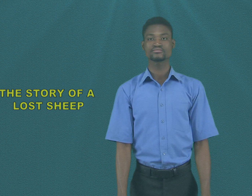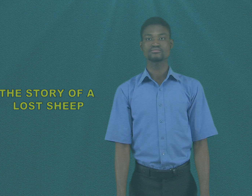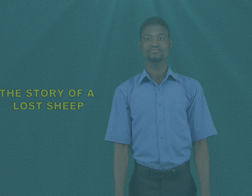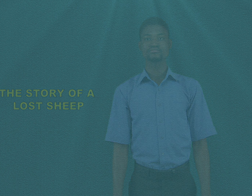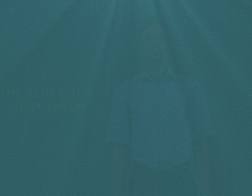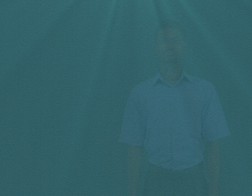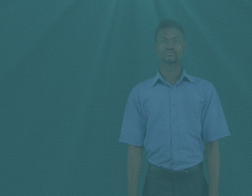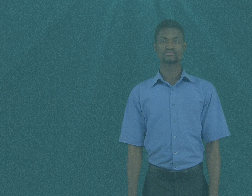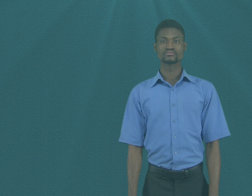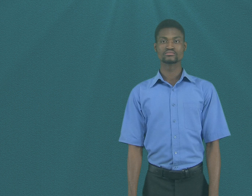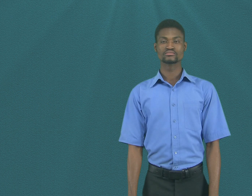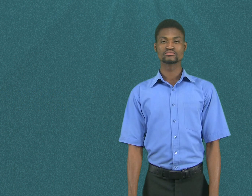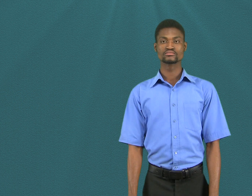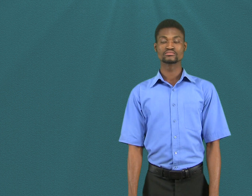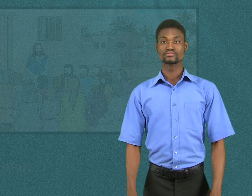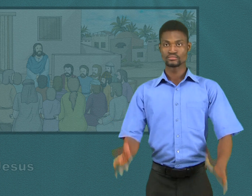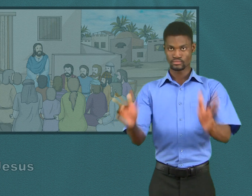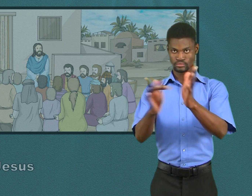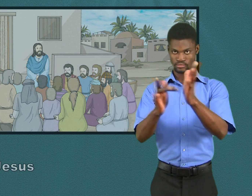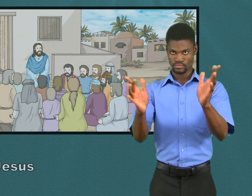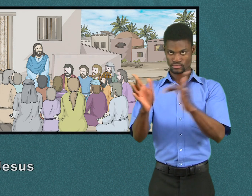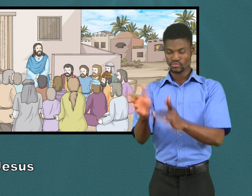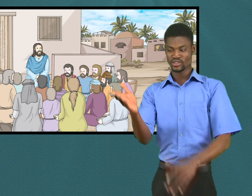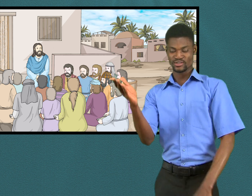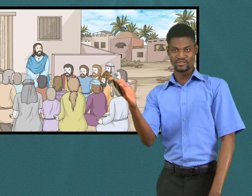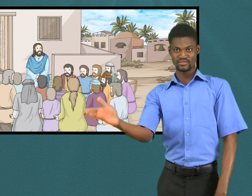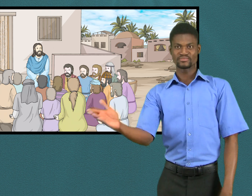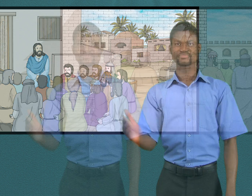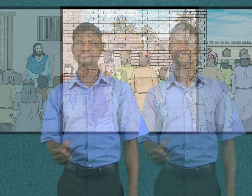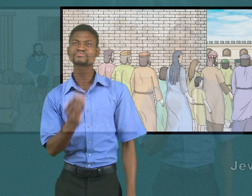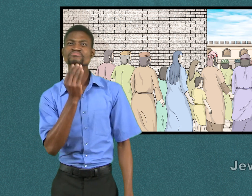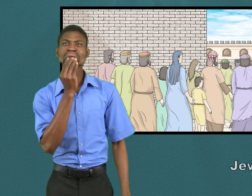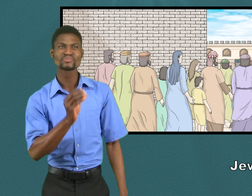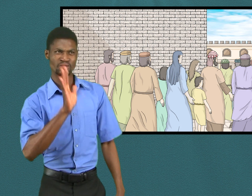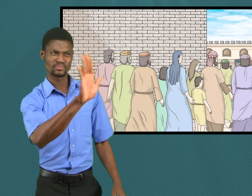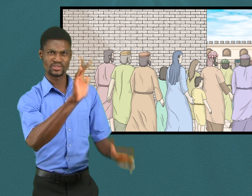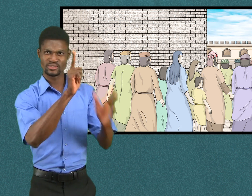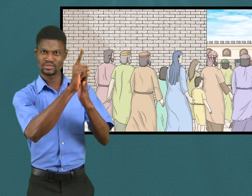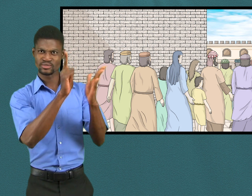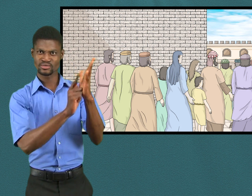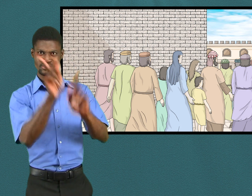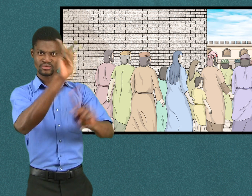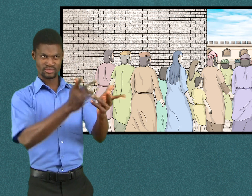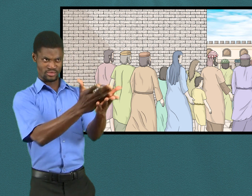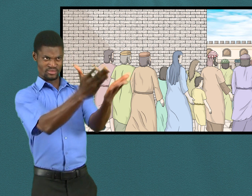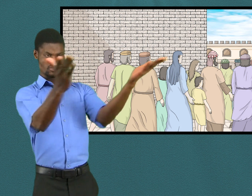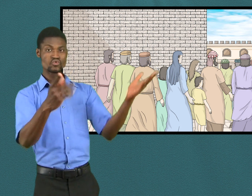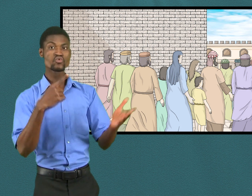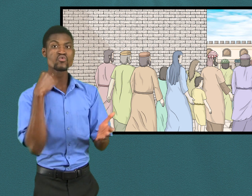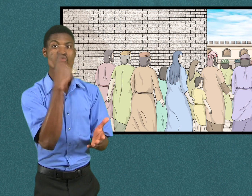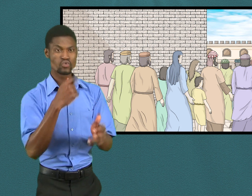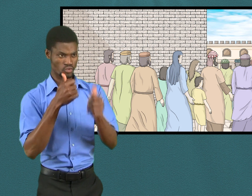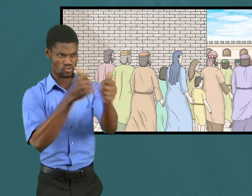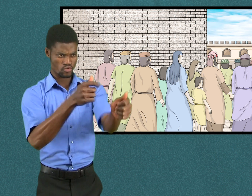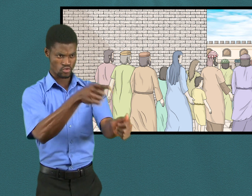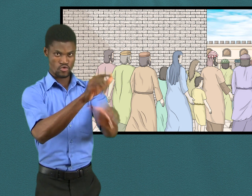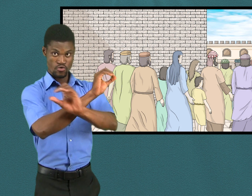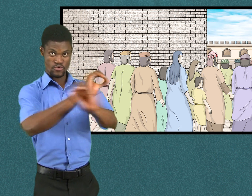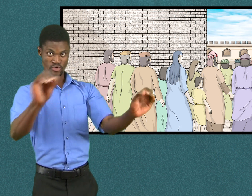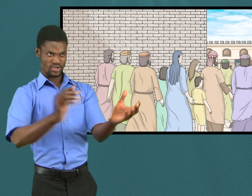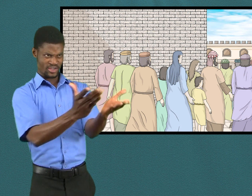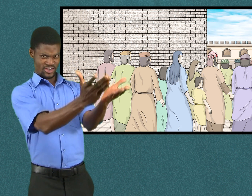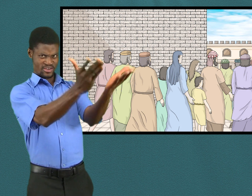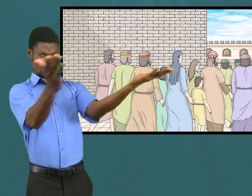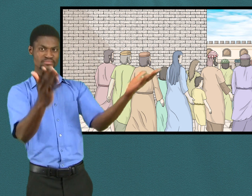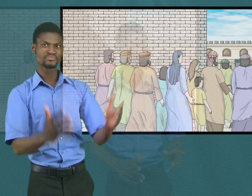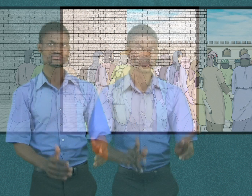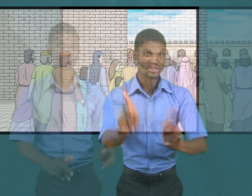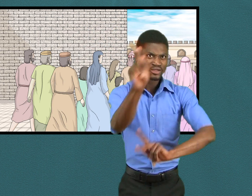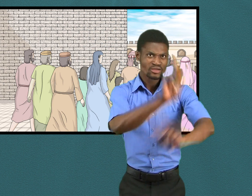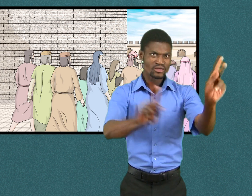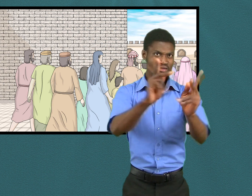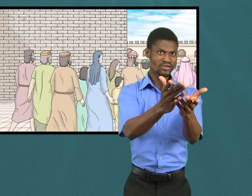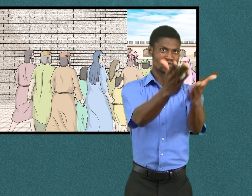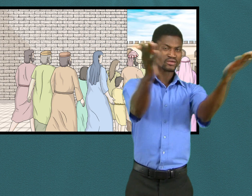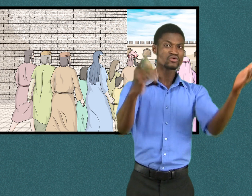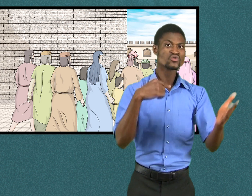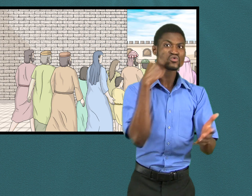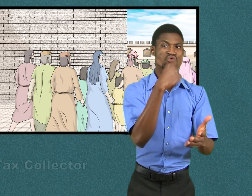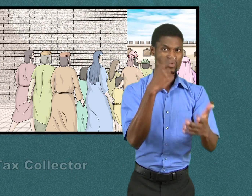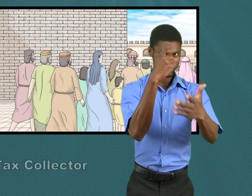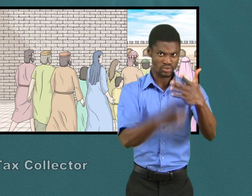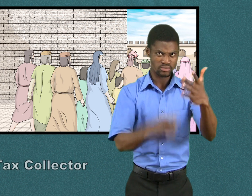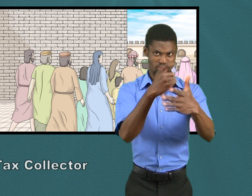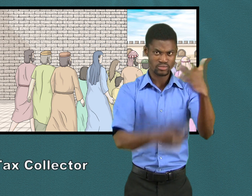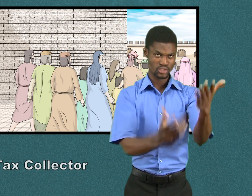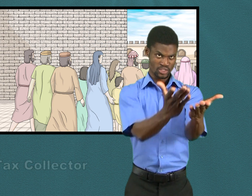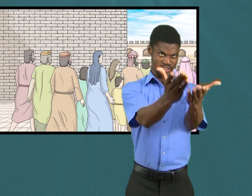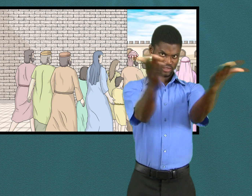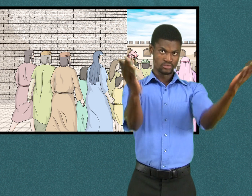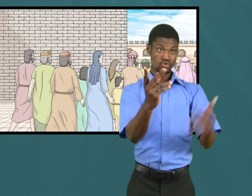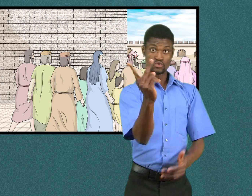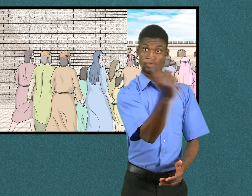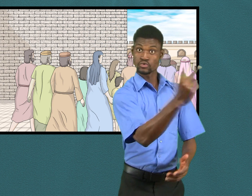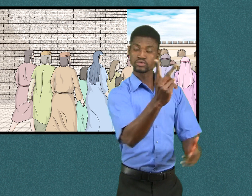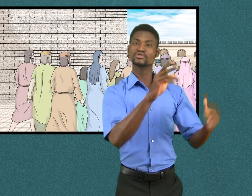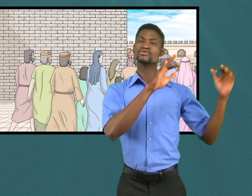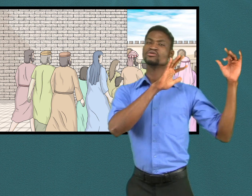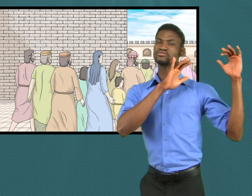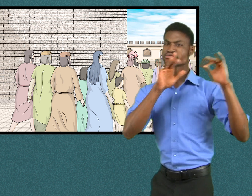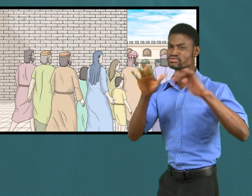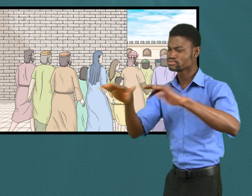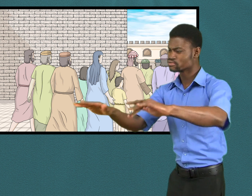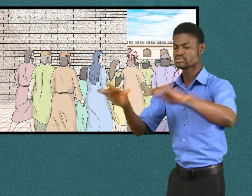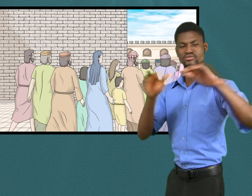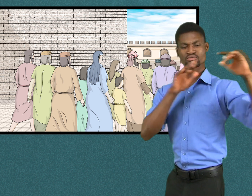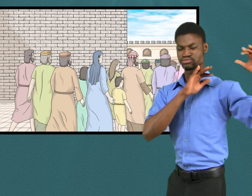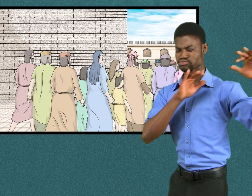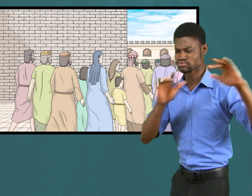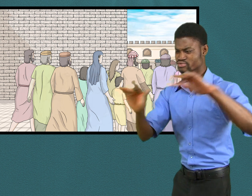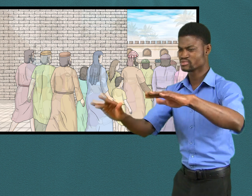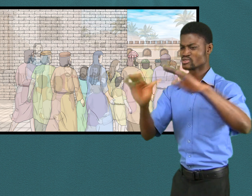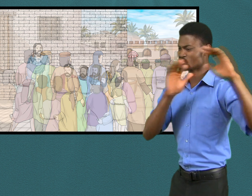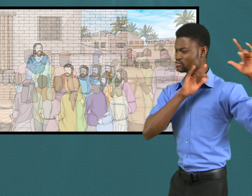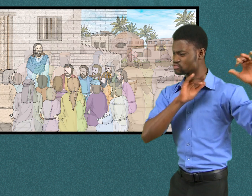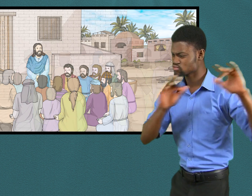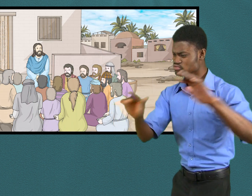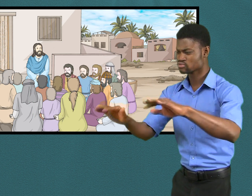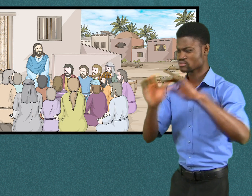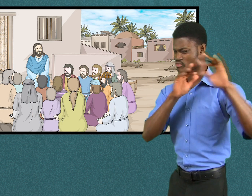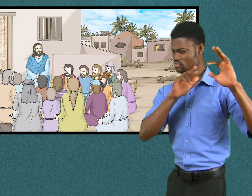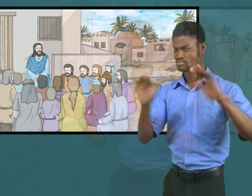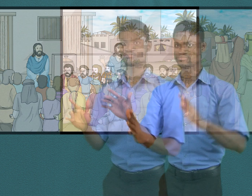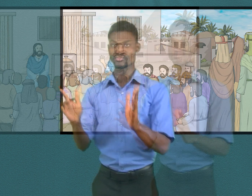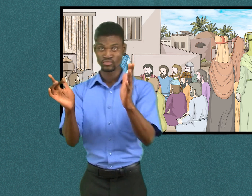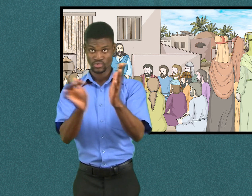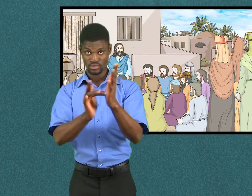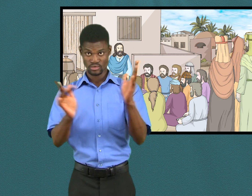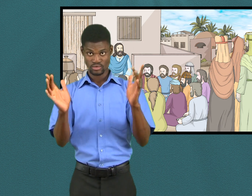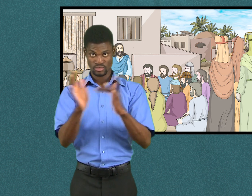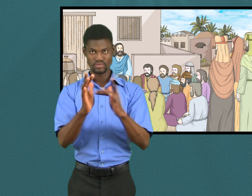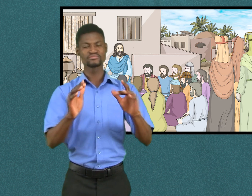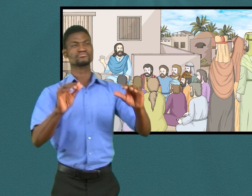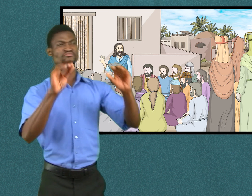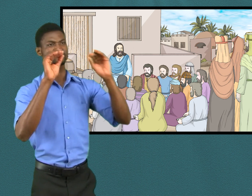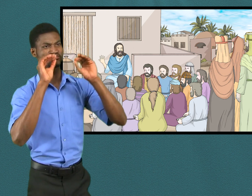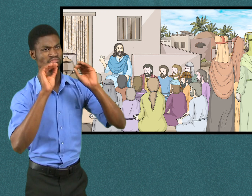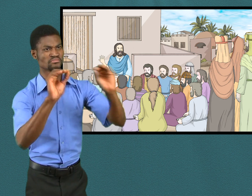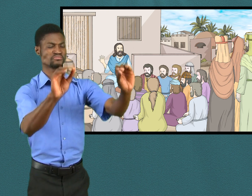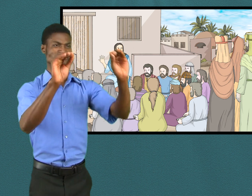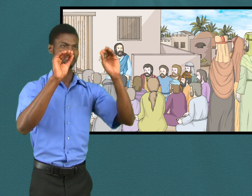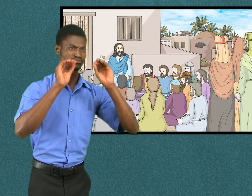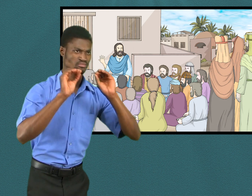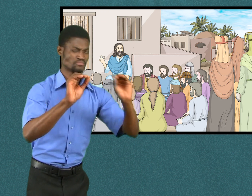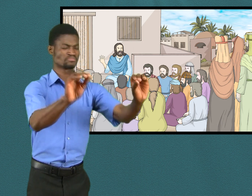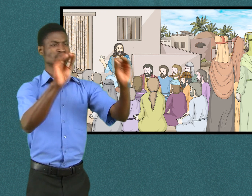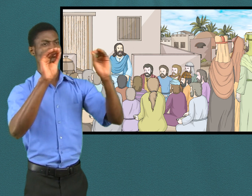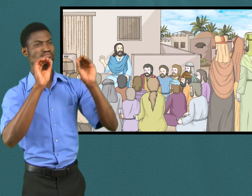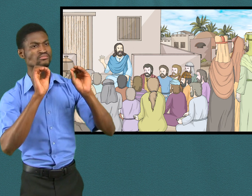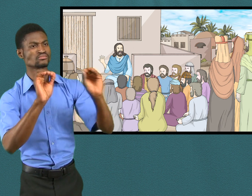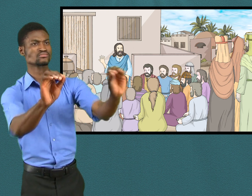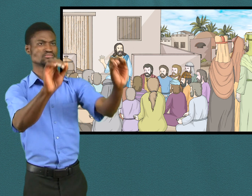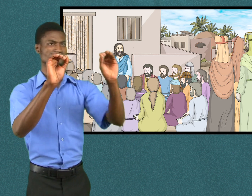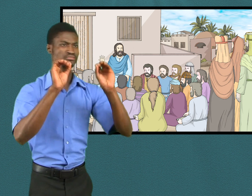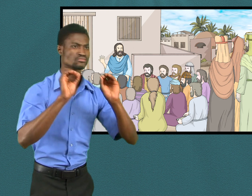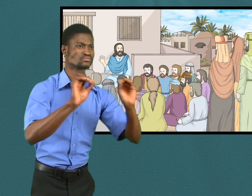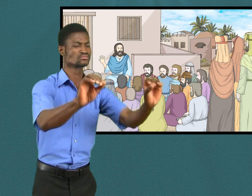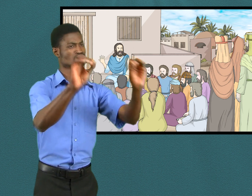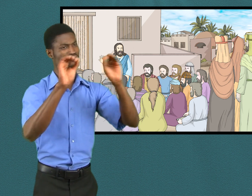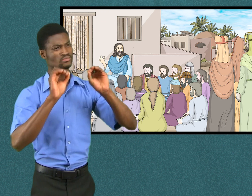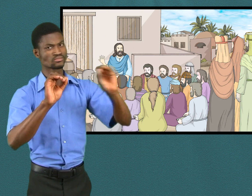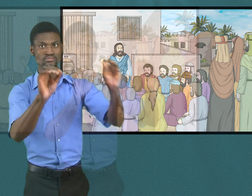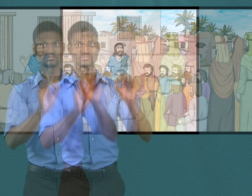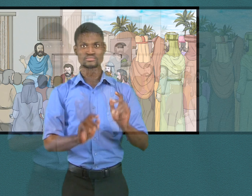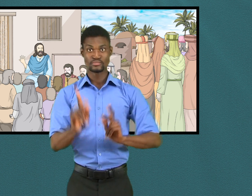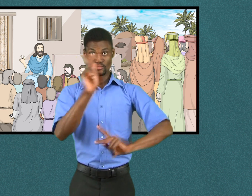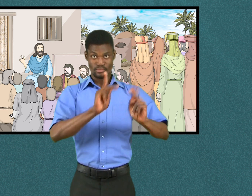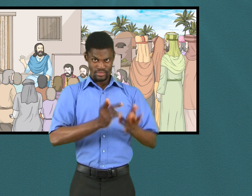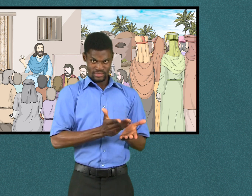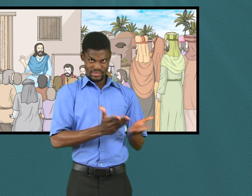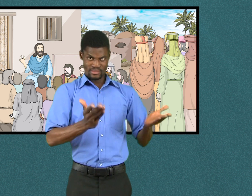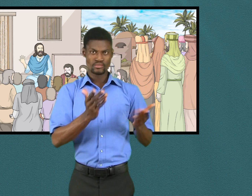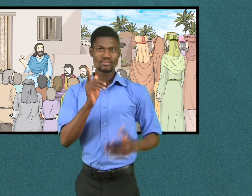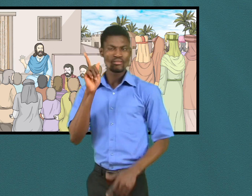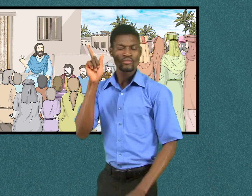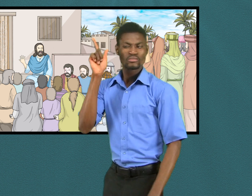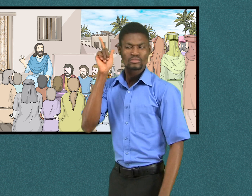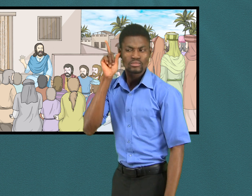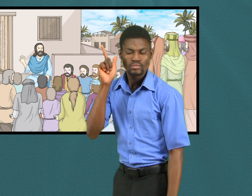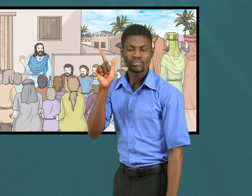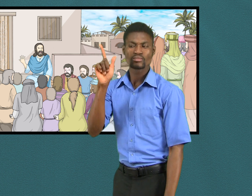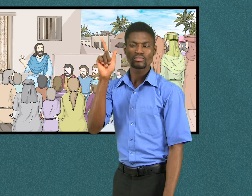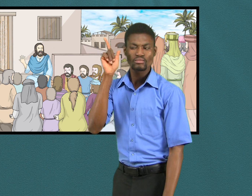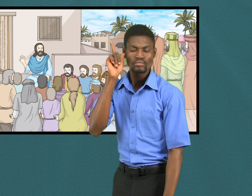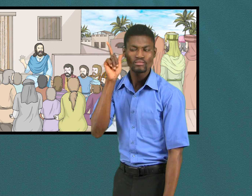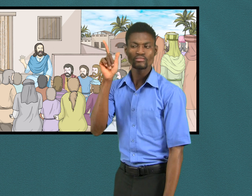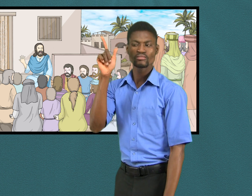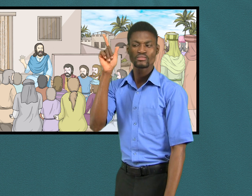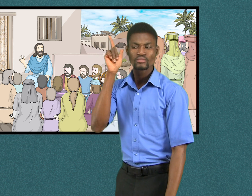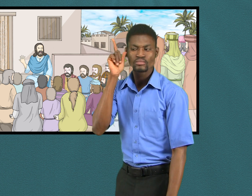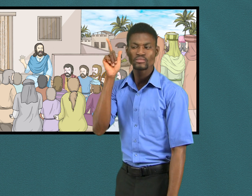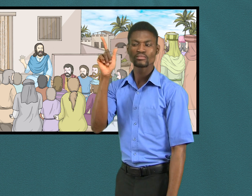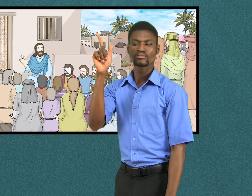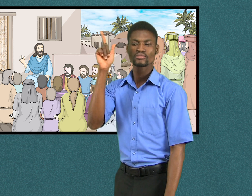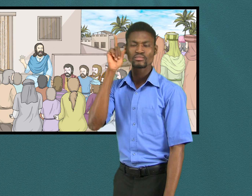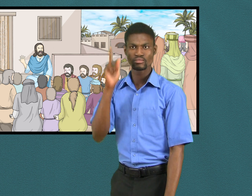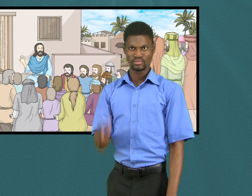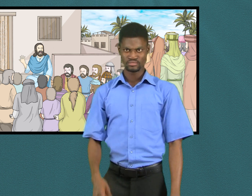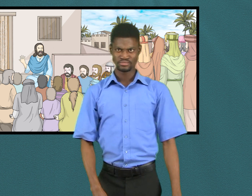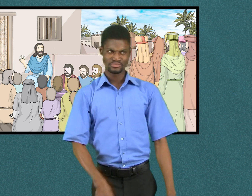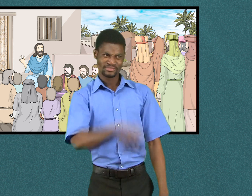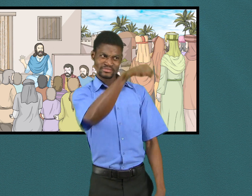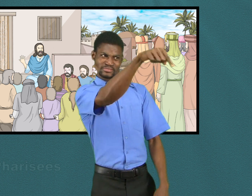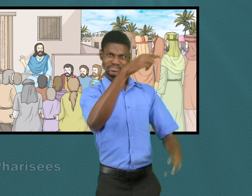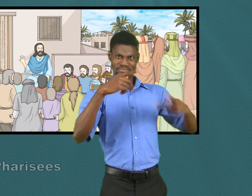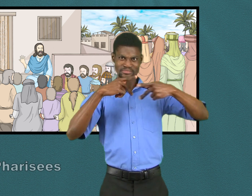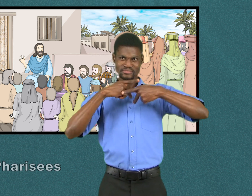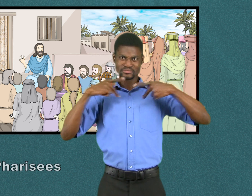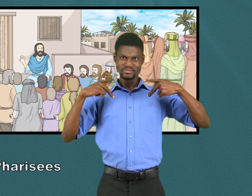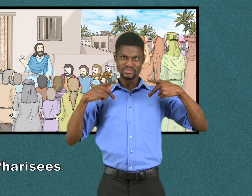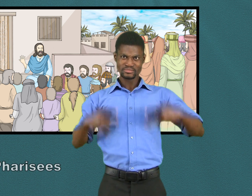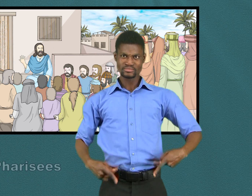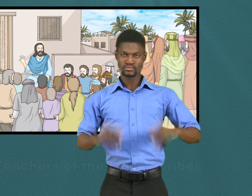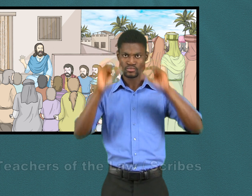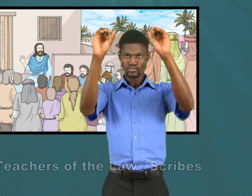Now all the tax collectors and sinners were gathering around to listen to Jesus.